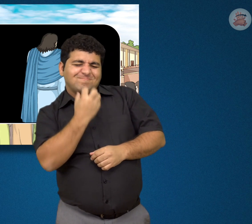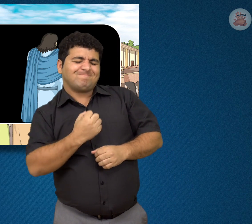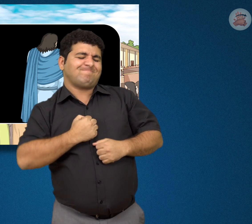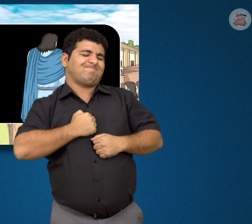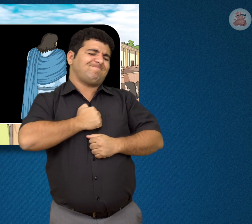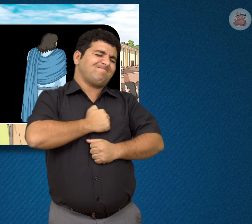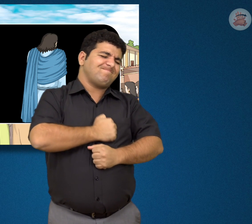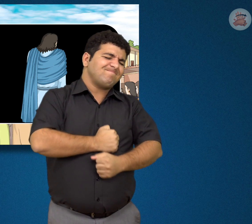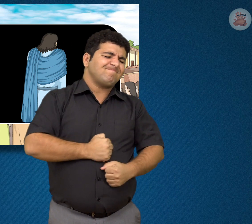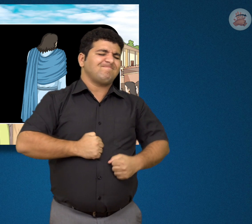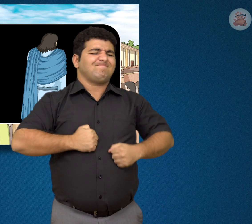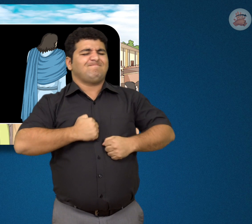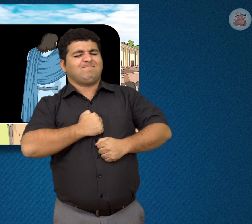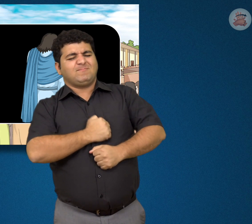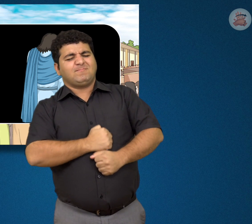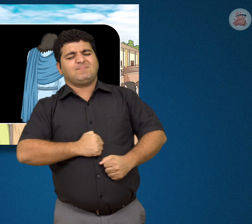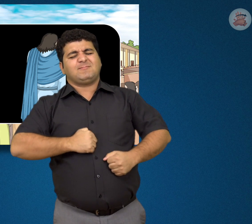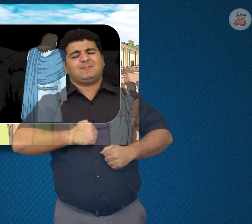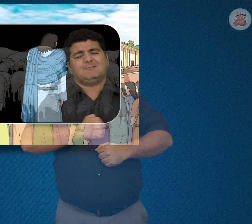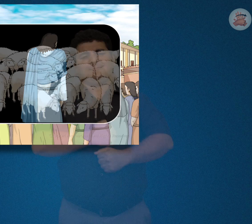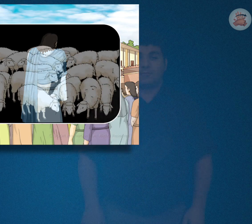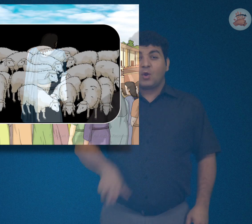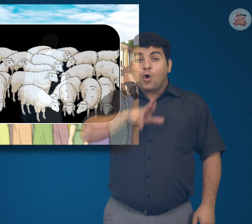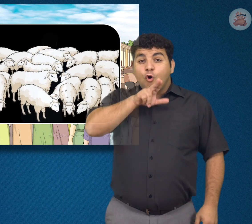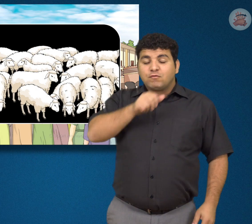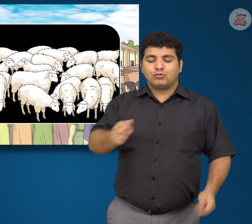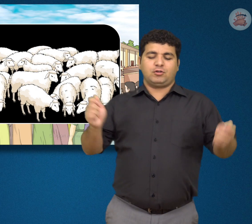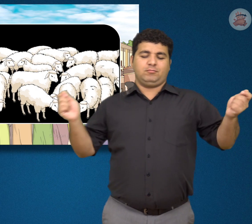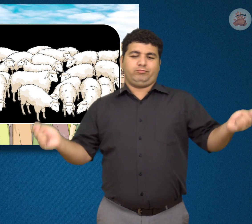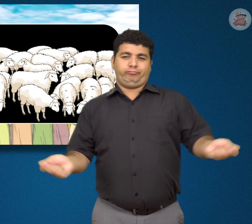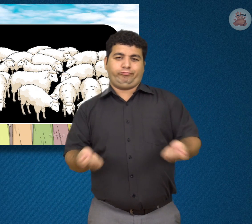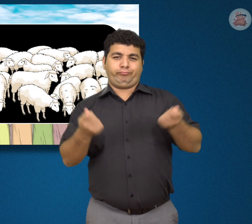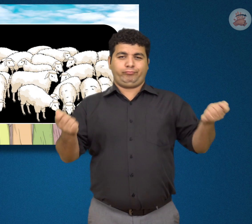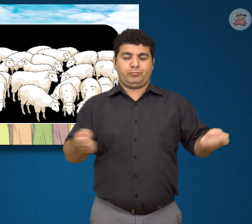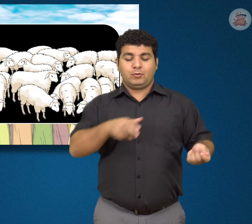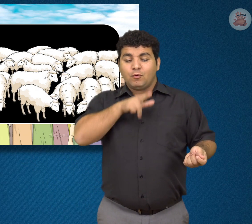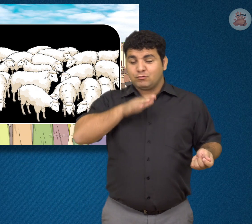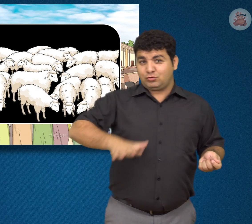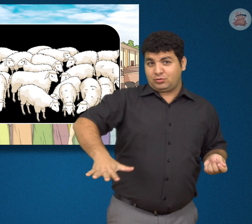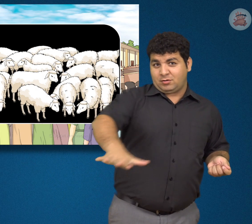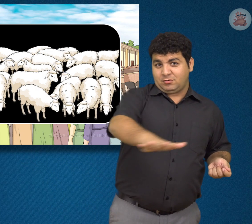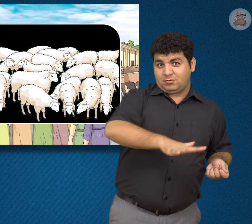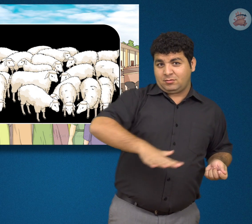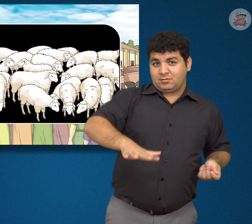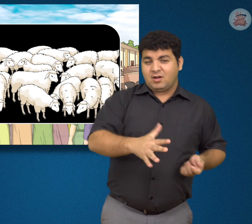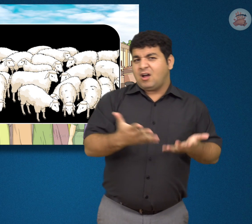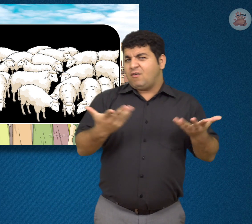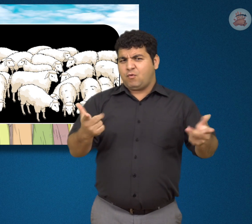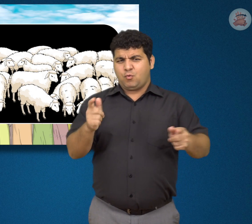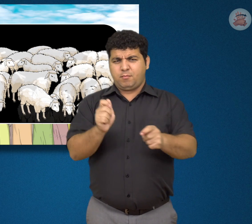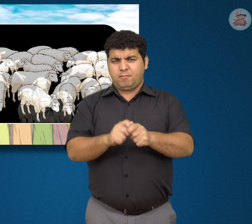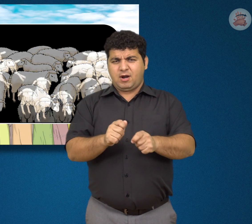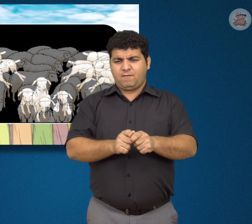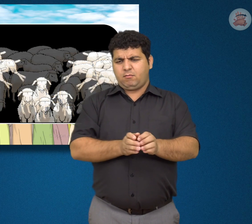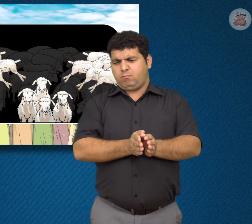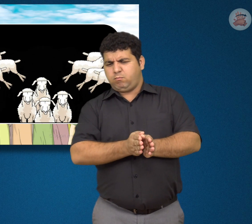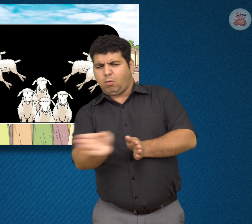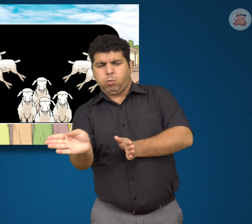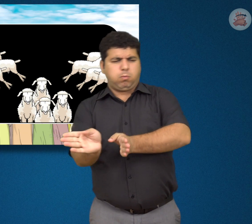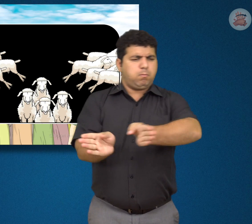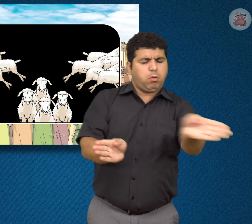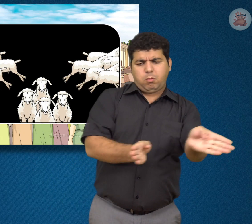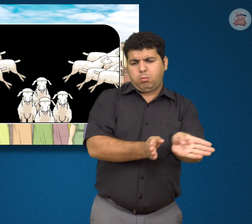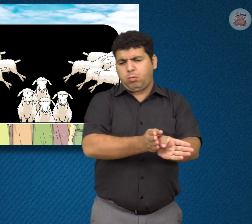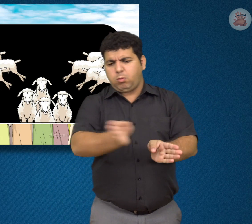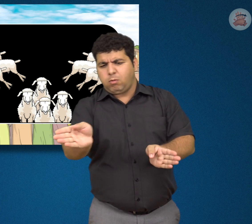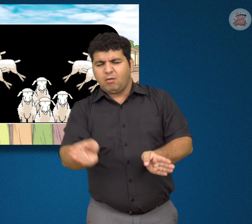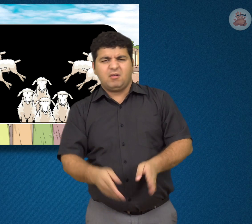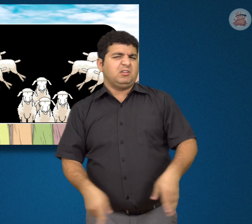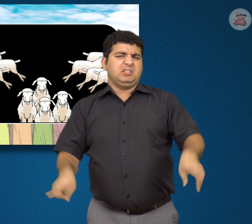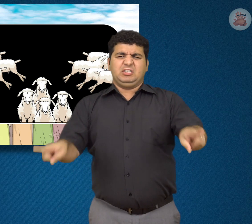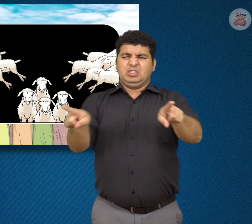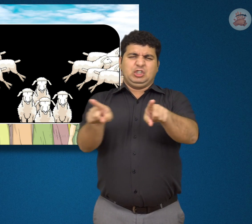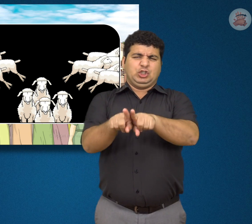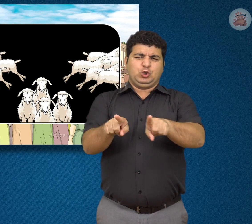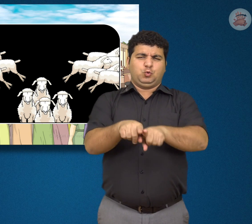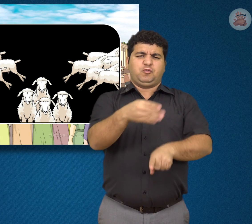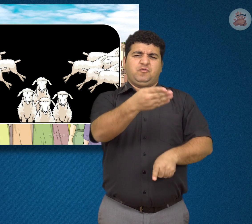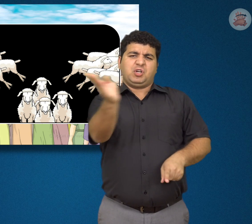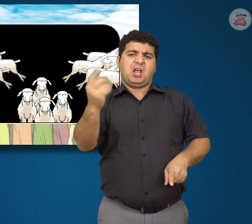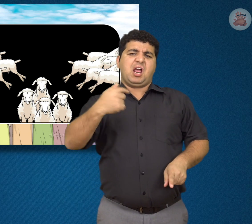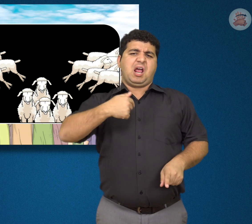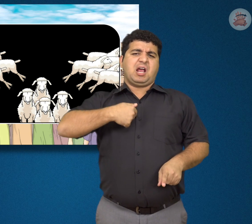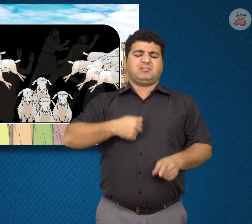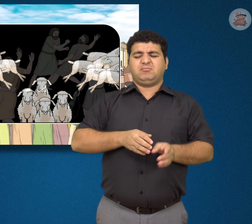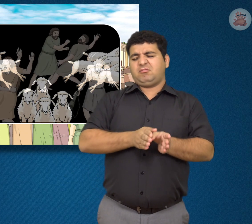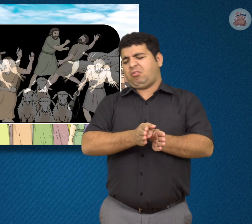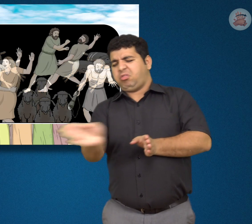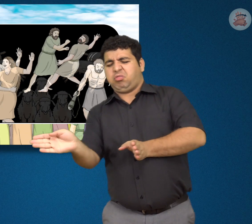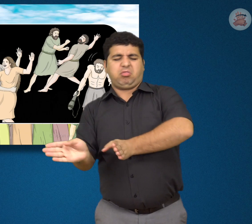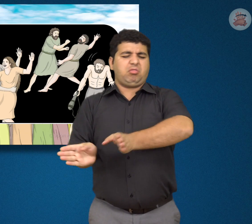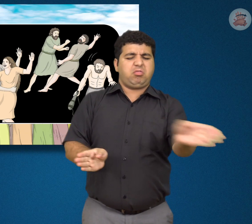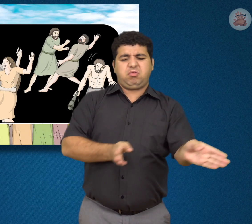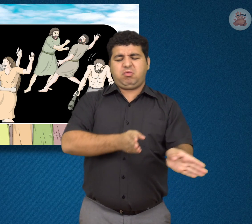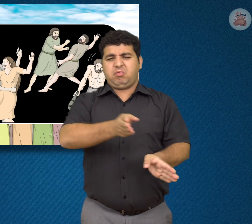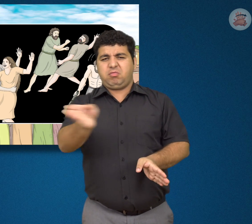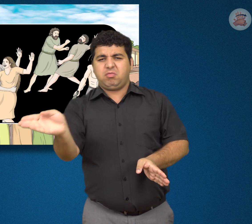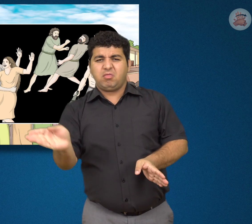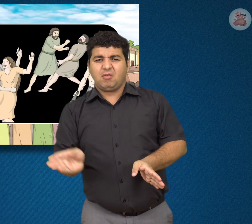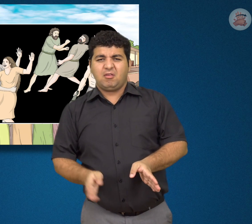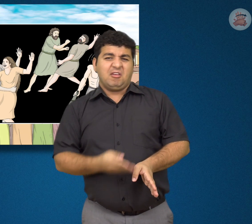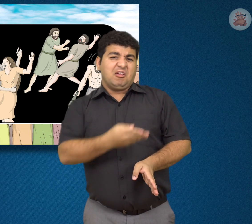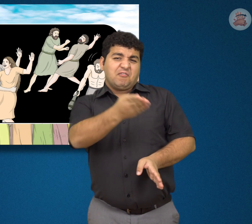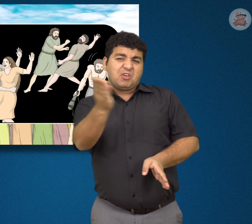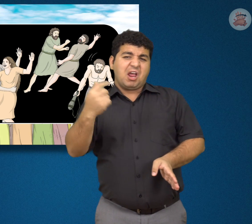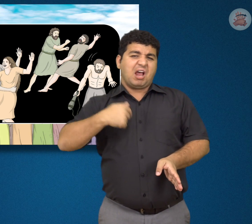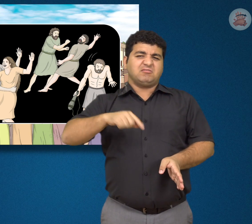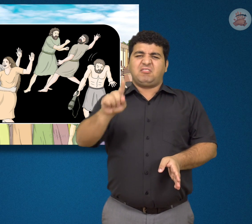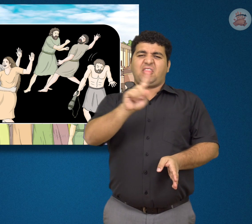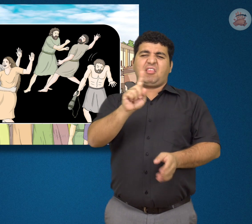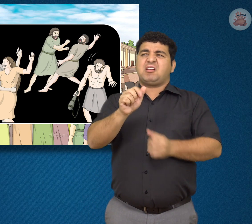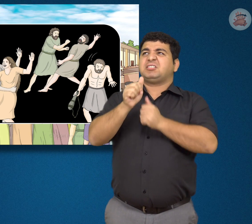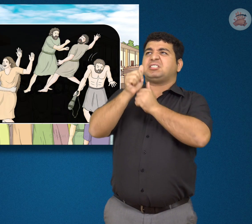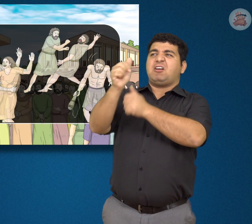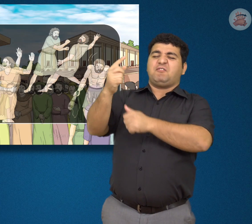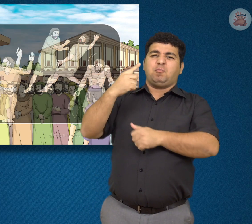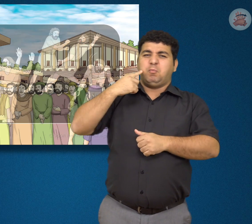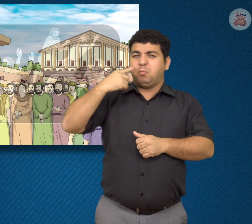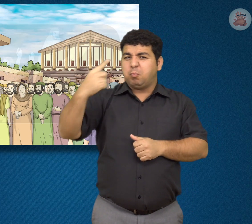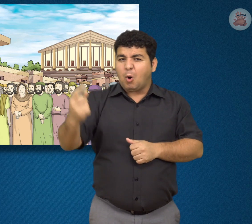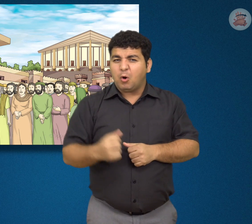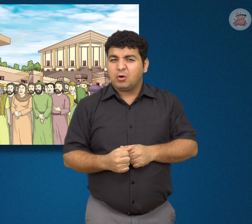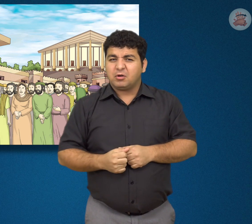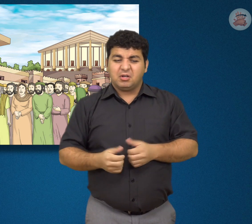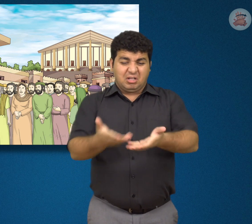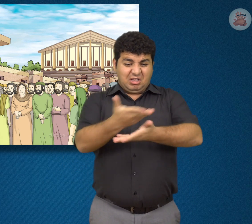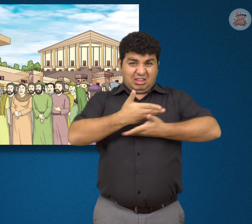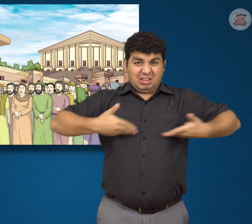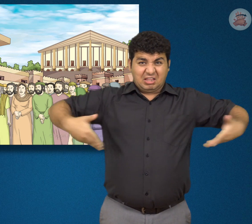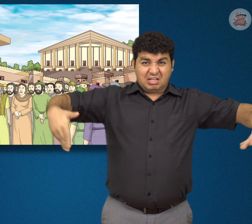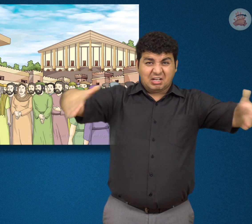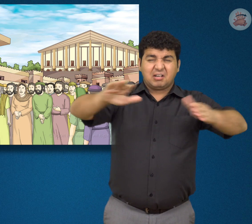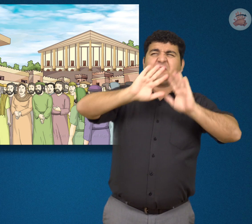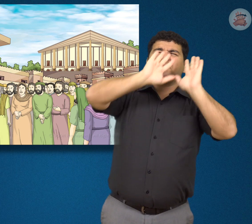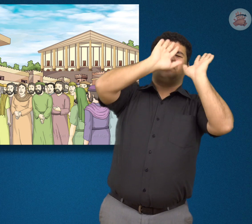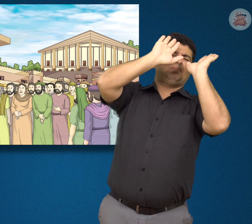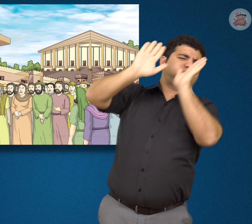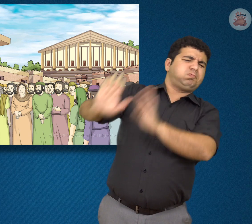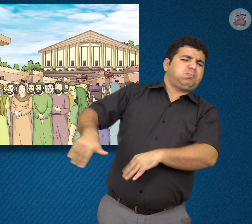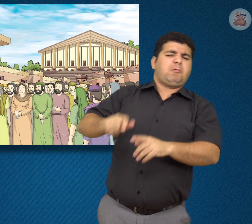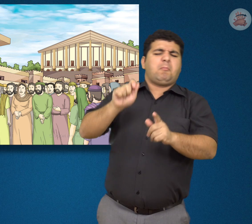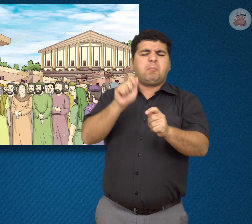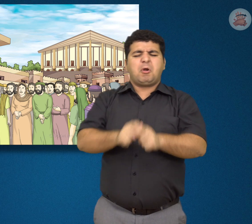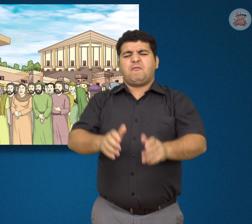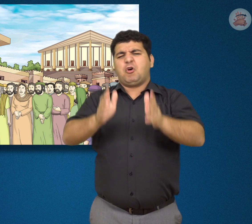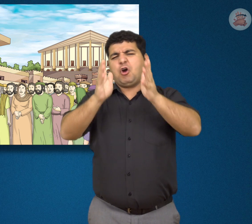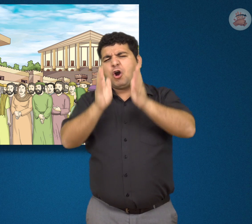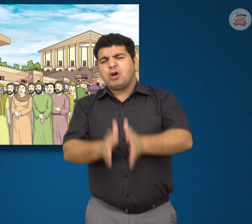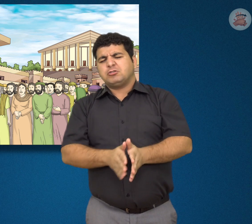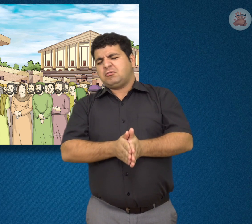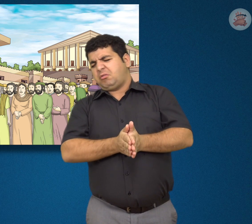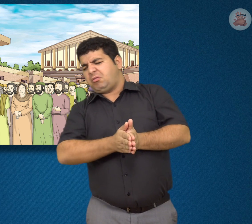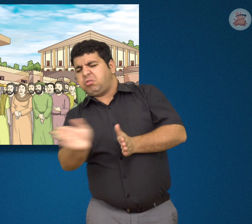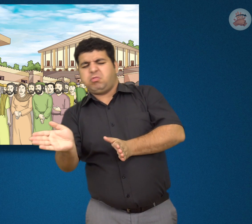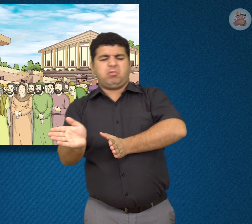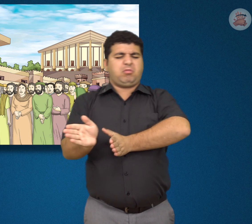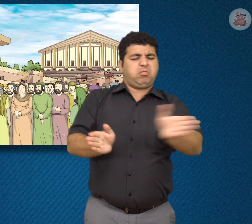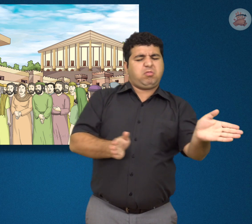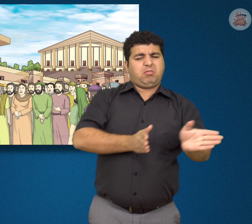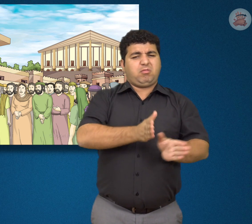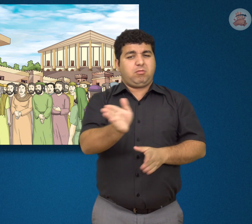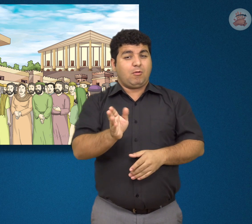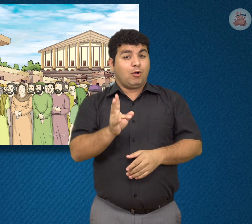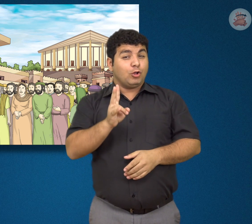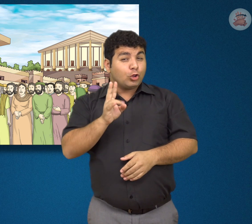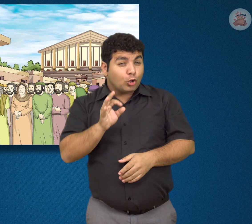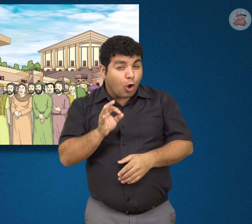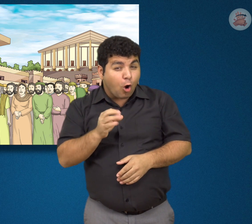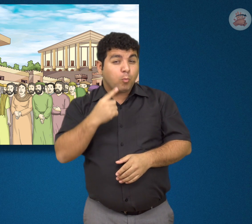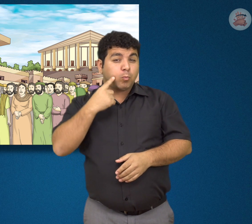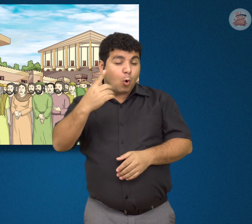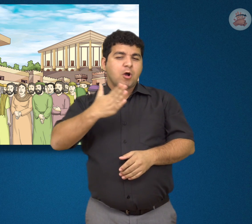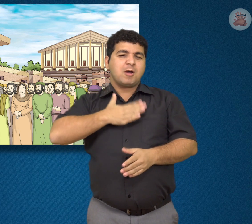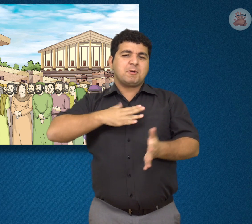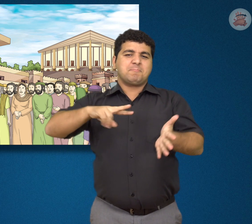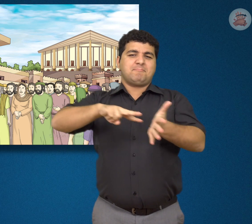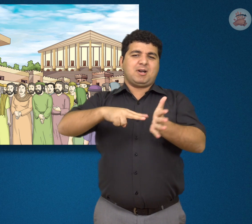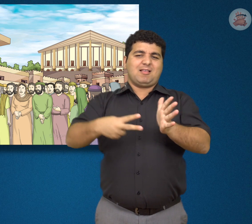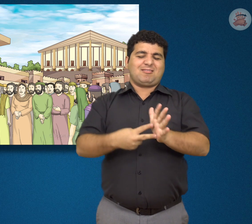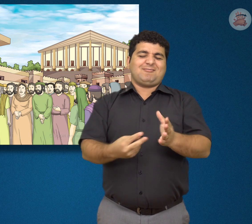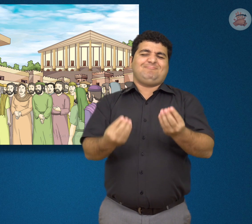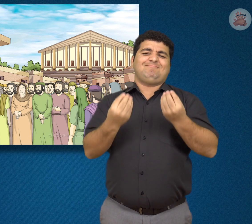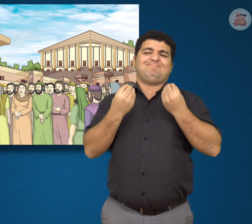We all like sheep have gone astray, each one has turned to his own way;